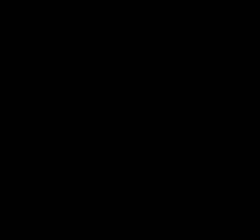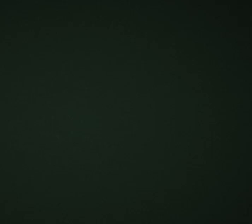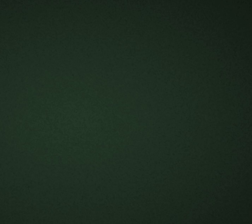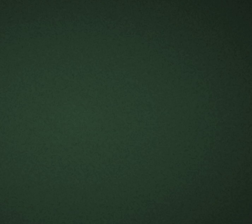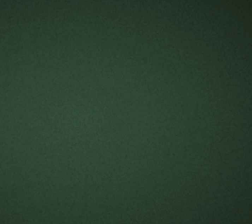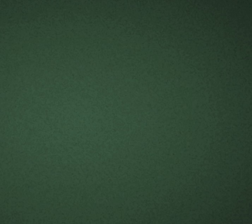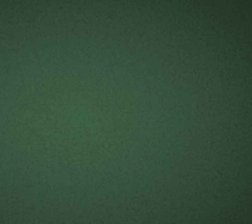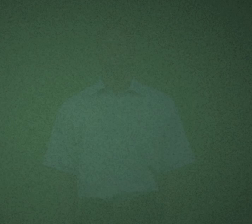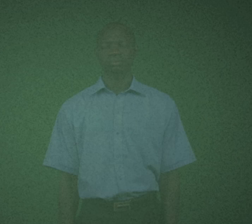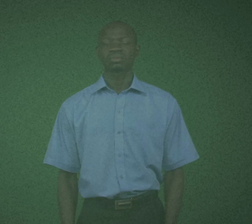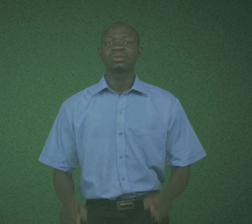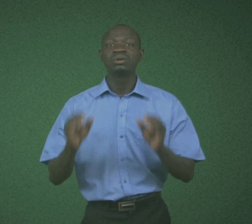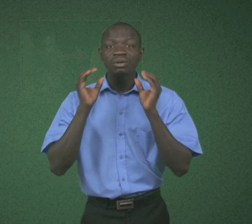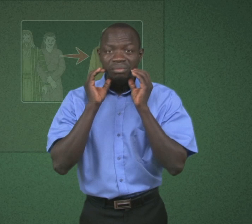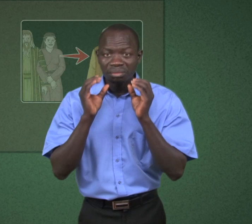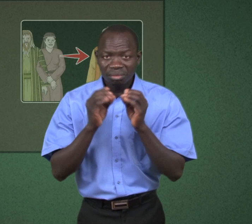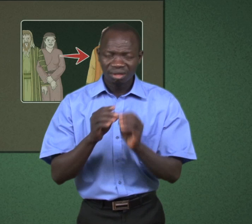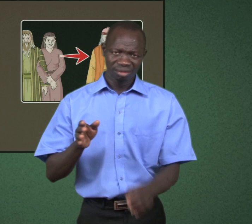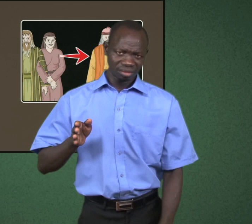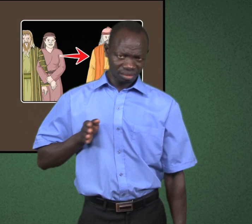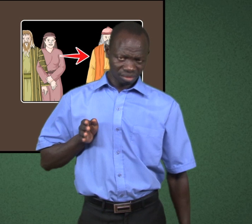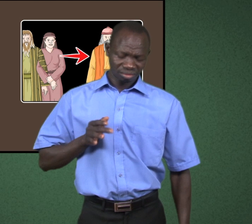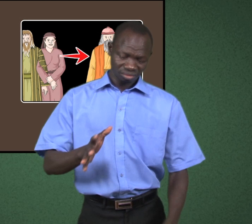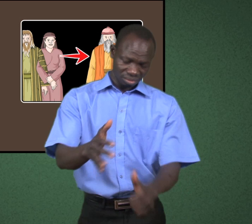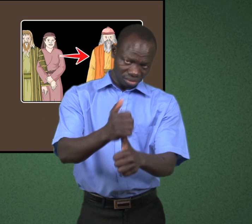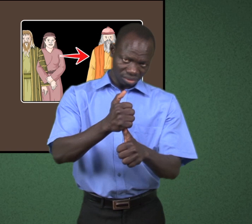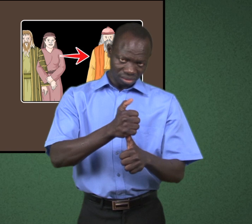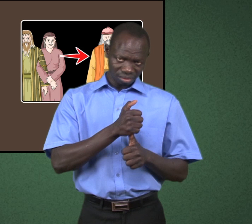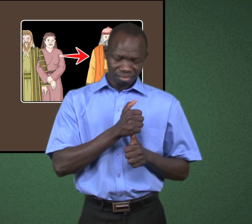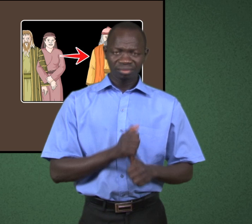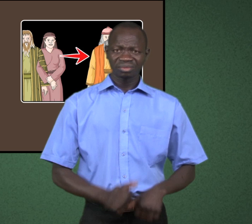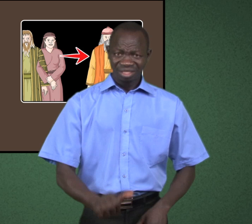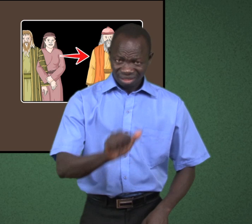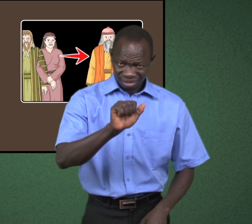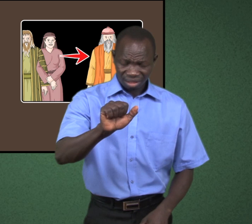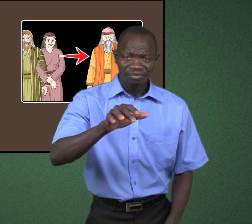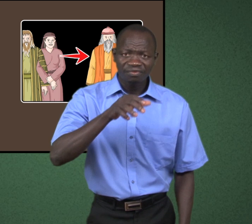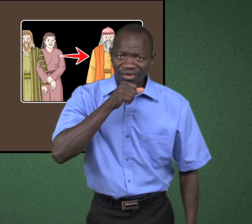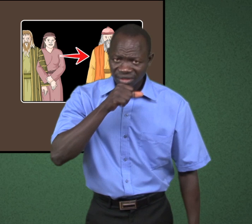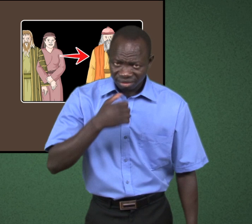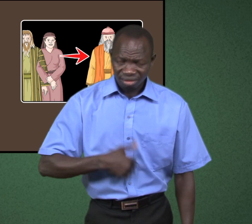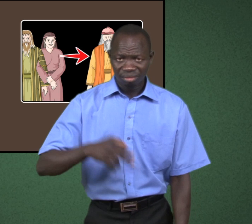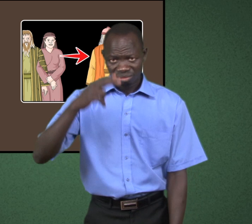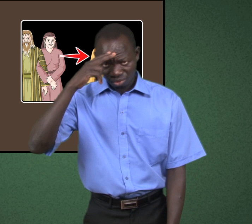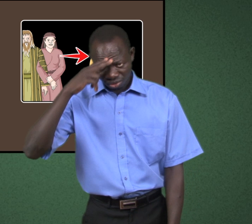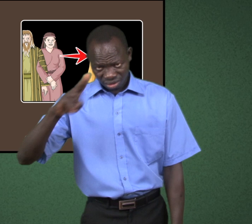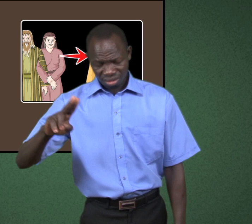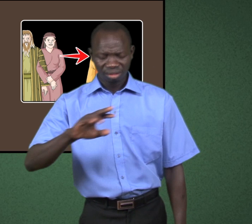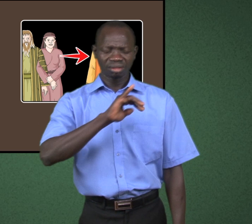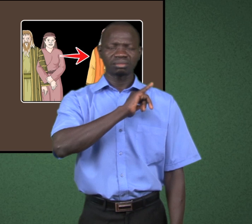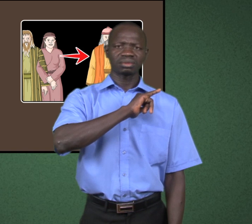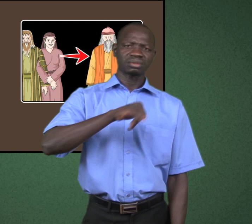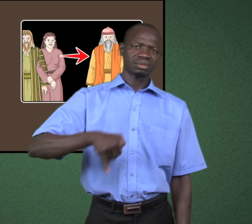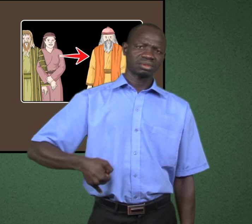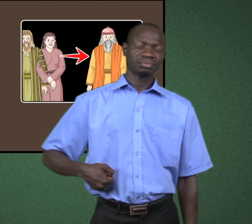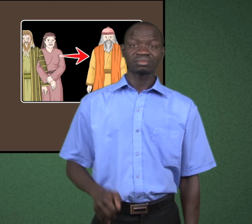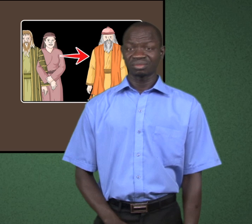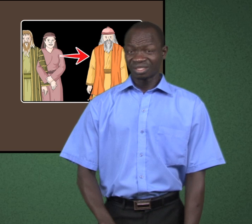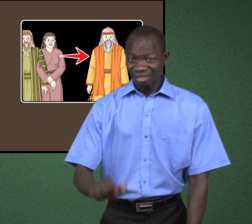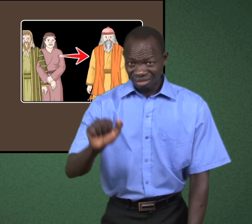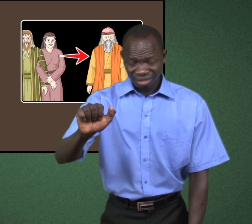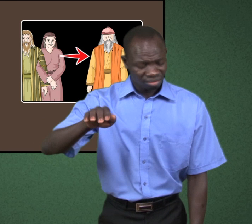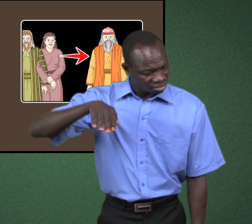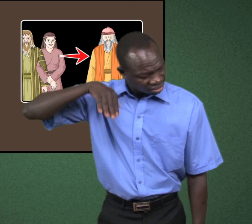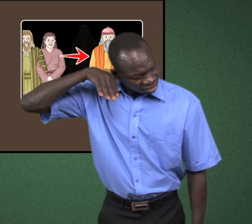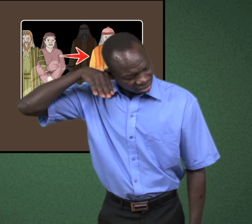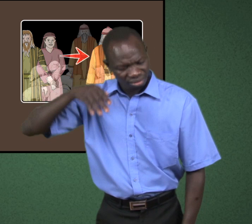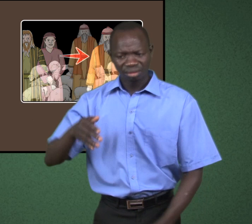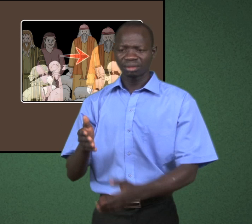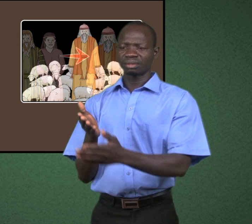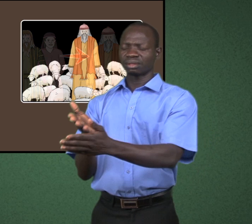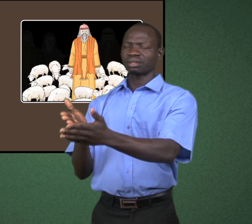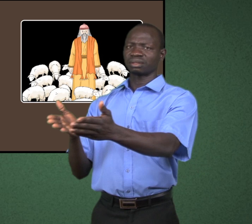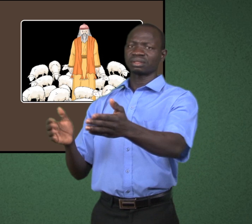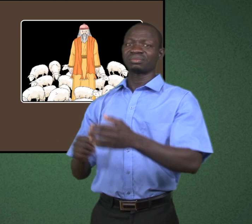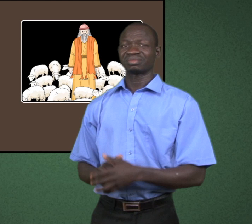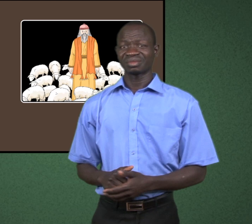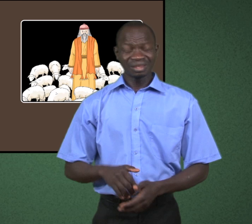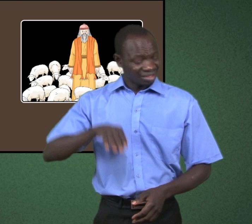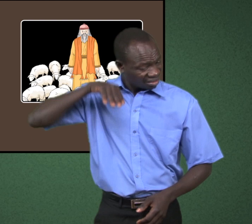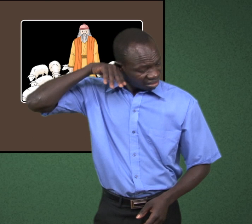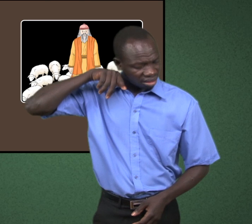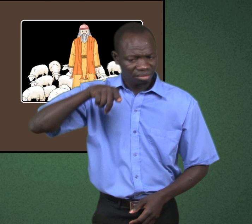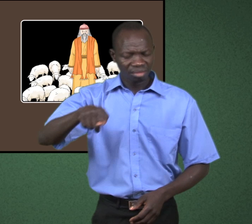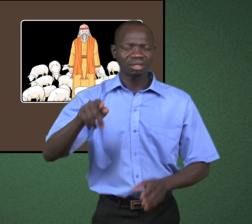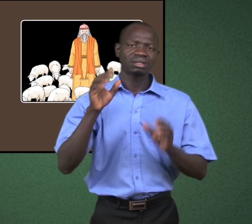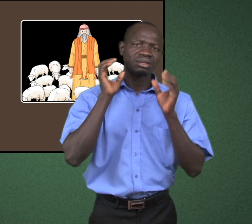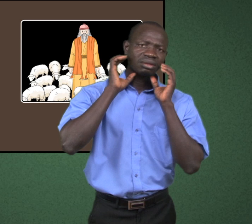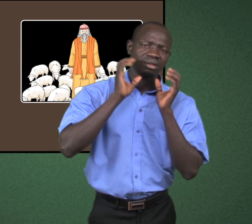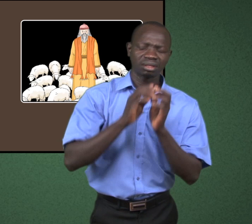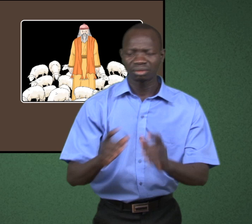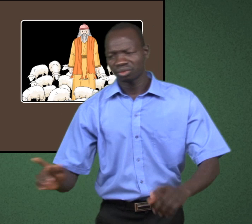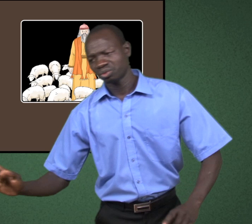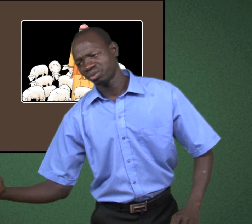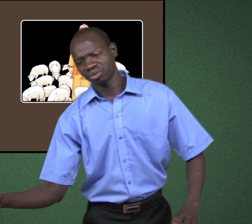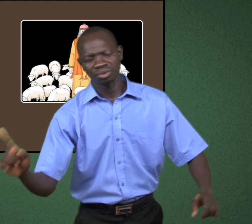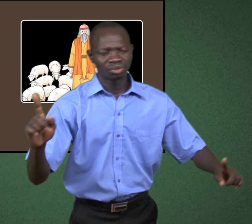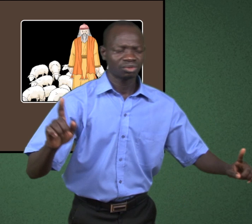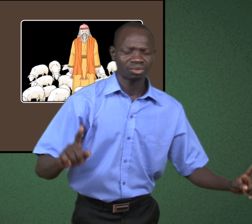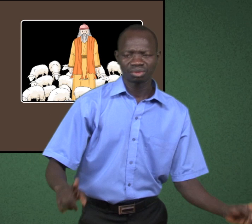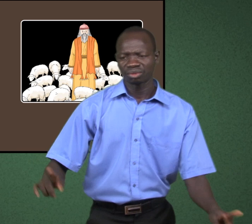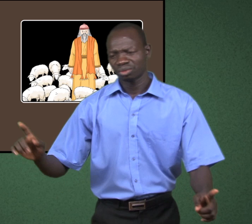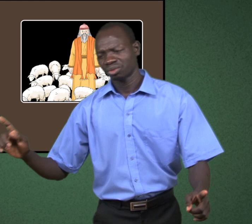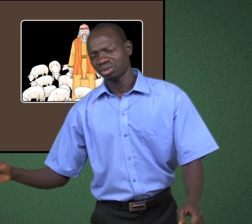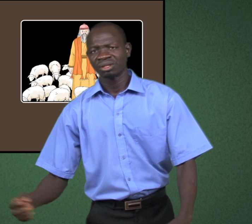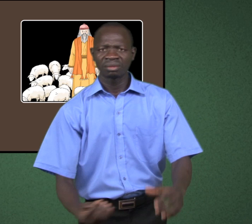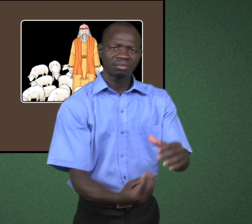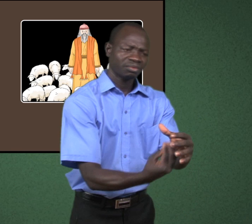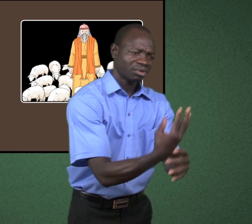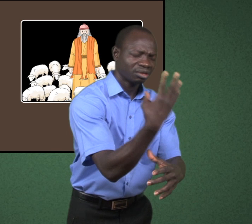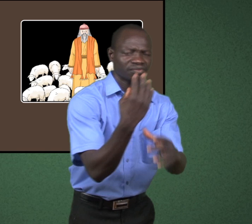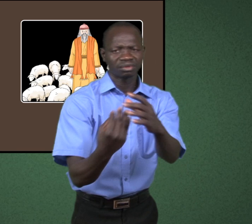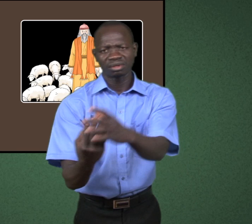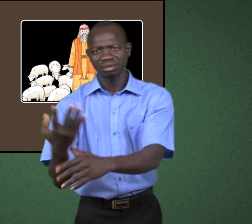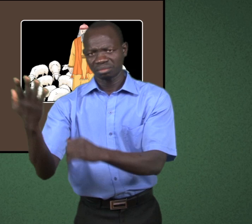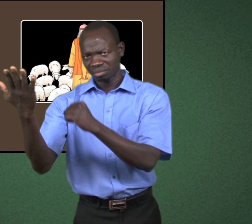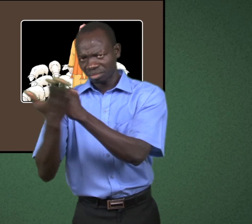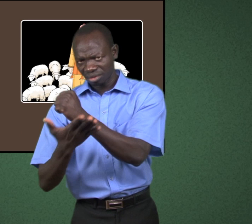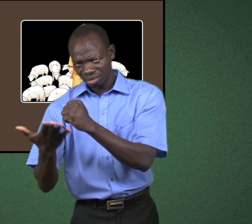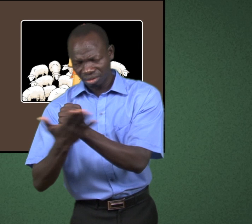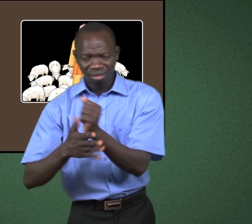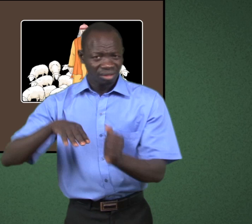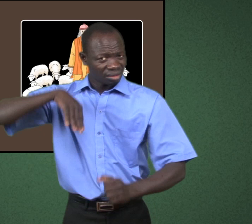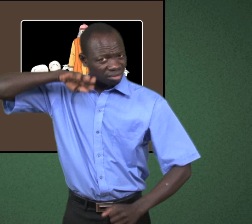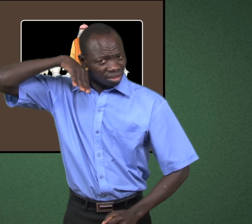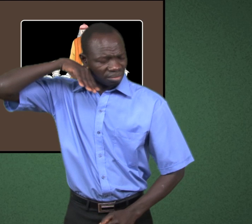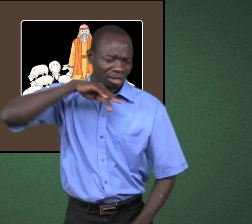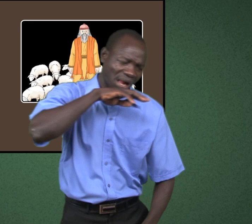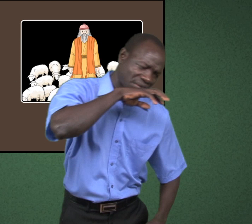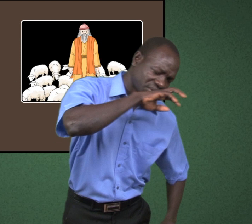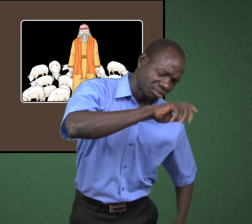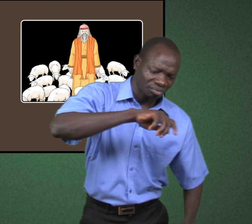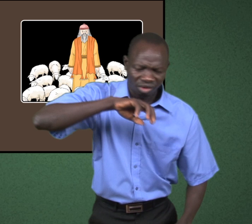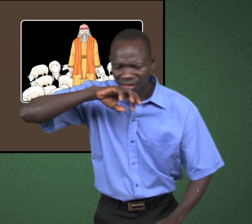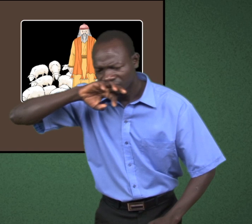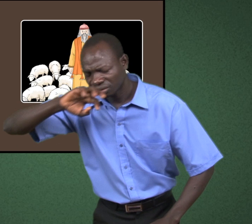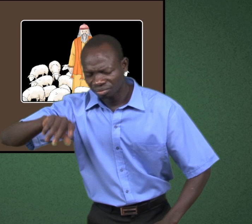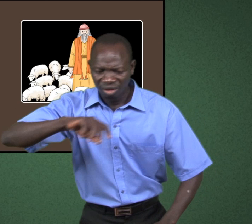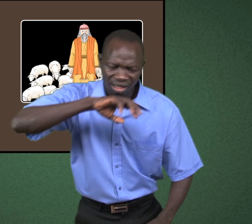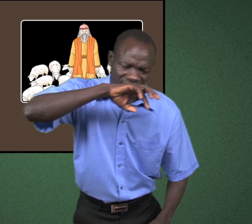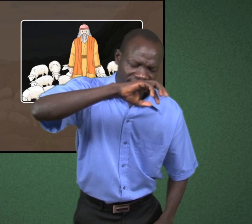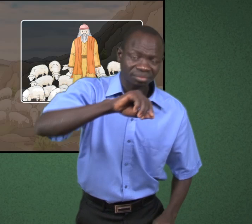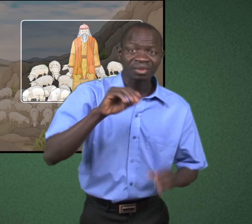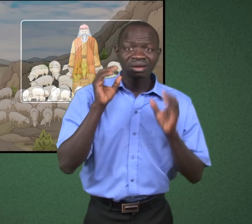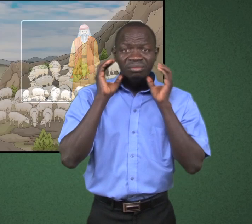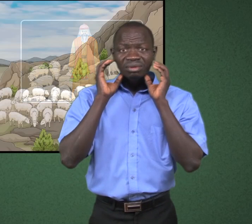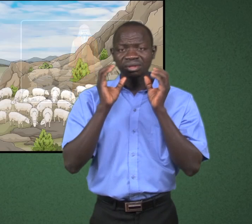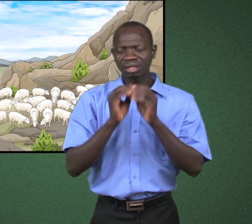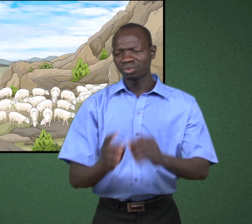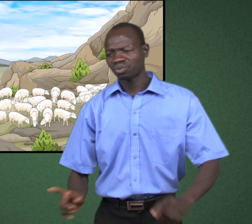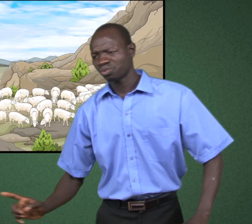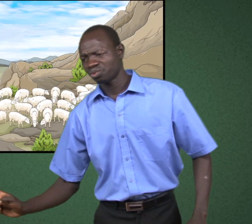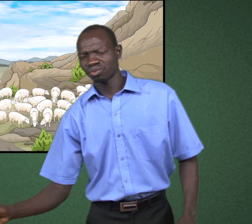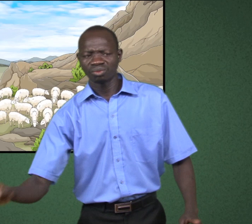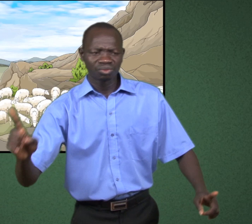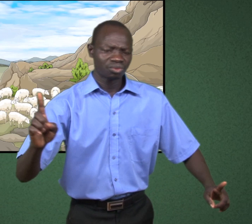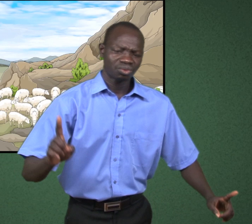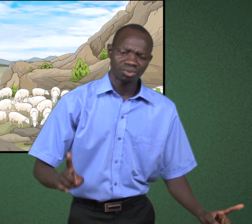Meanwhile, Moses was shepherding the flock of his father-in-law Jethro, the priest of Midian.